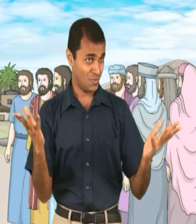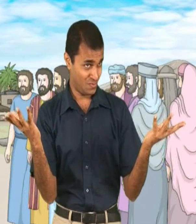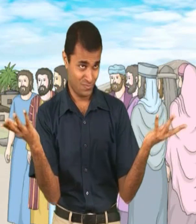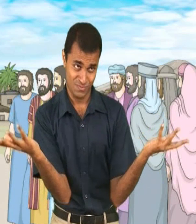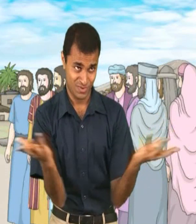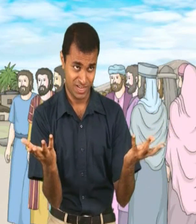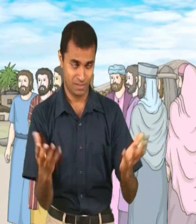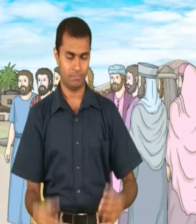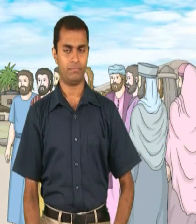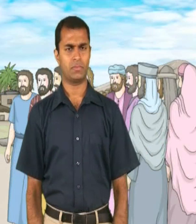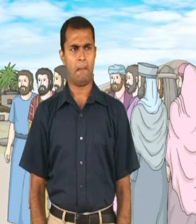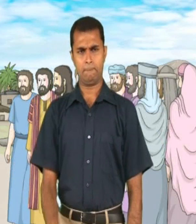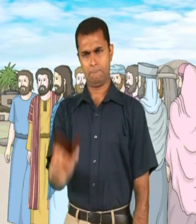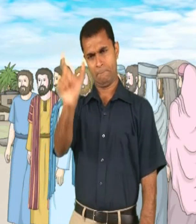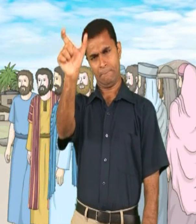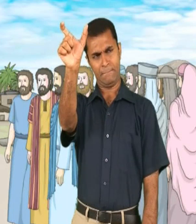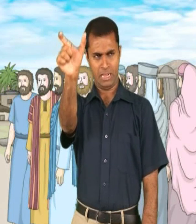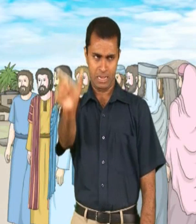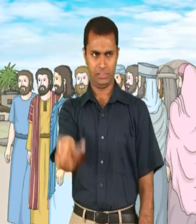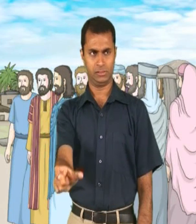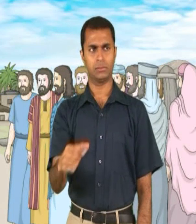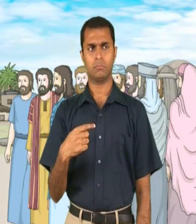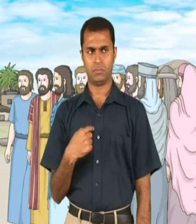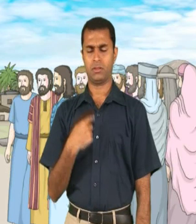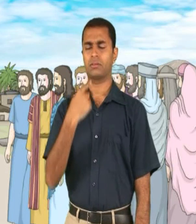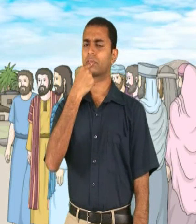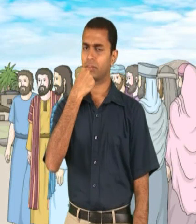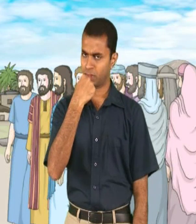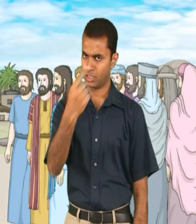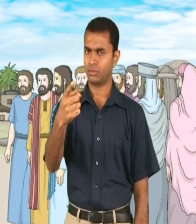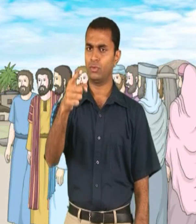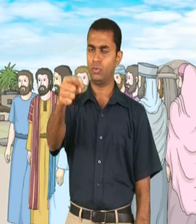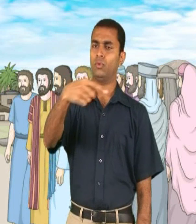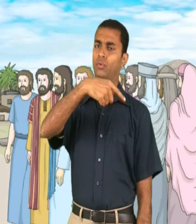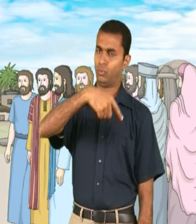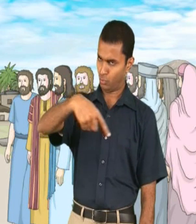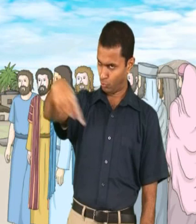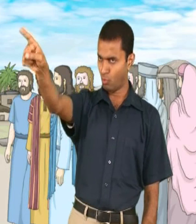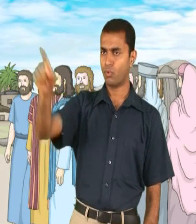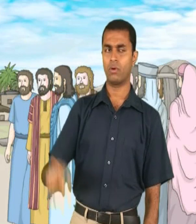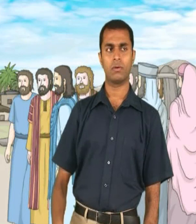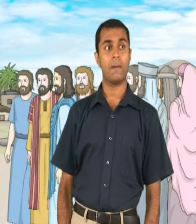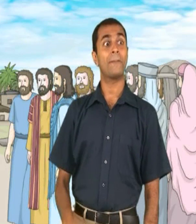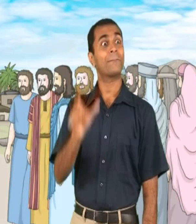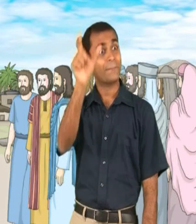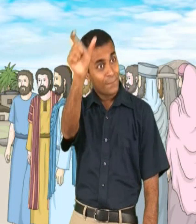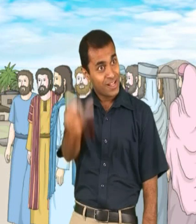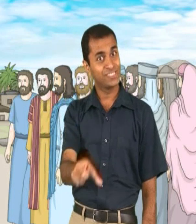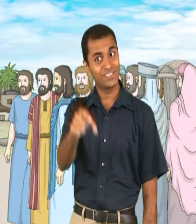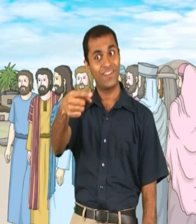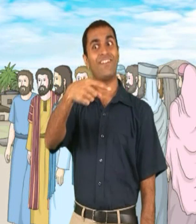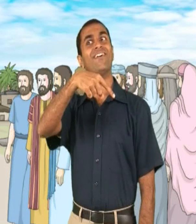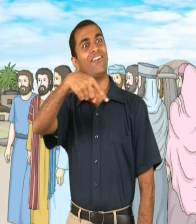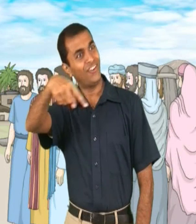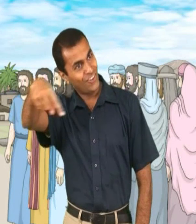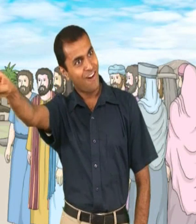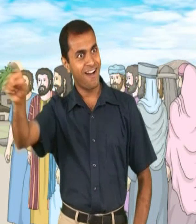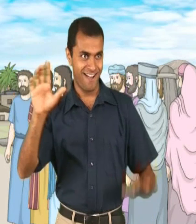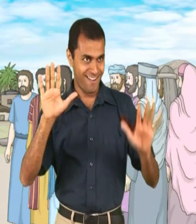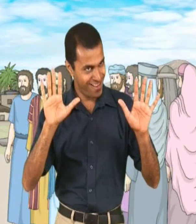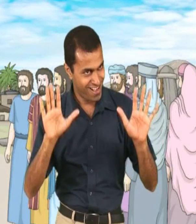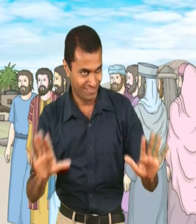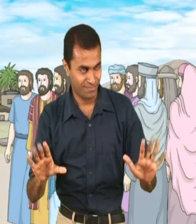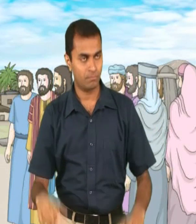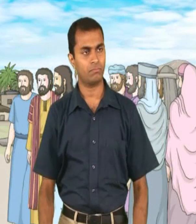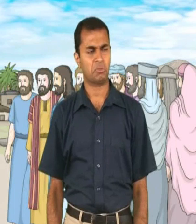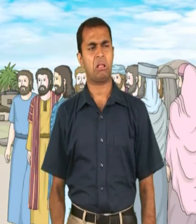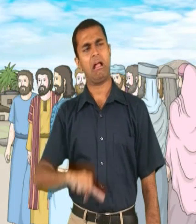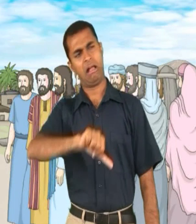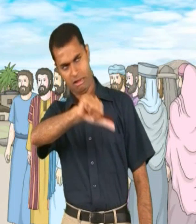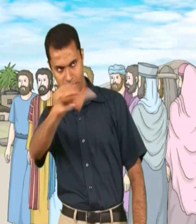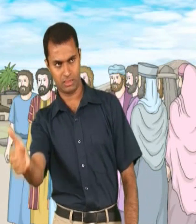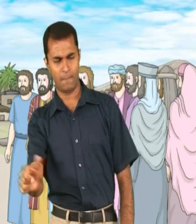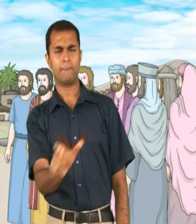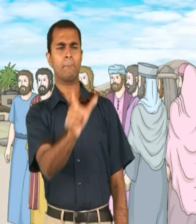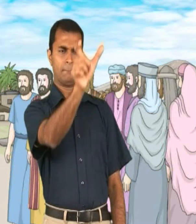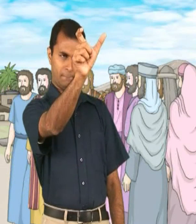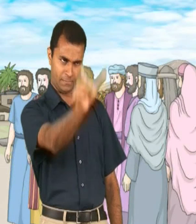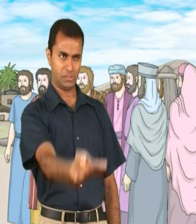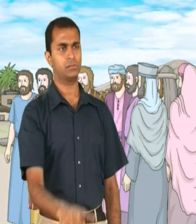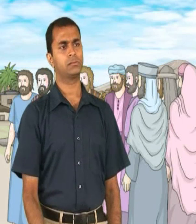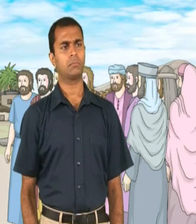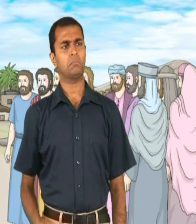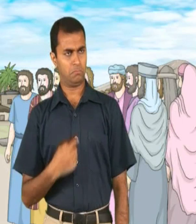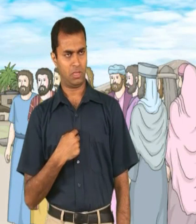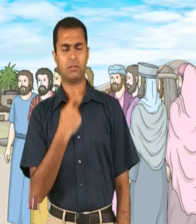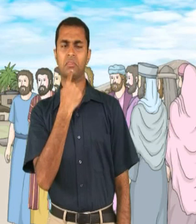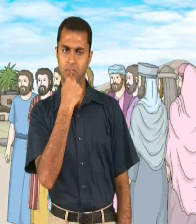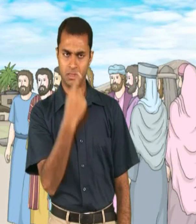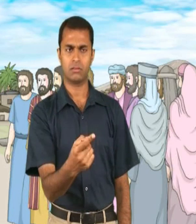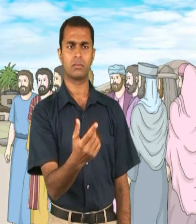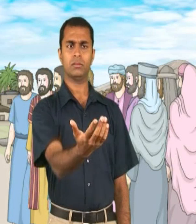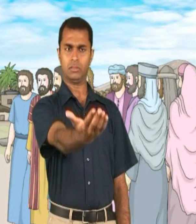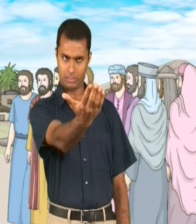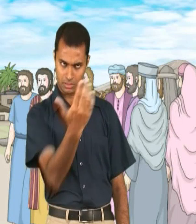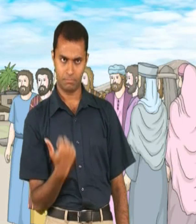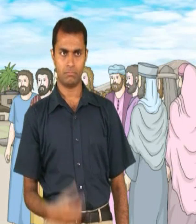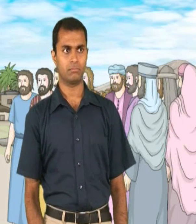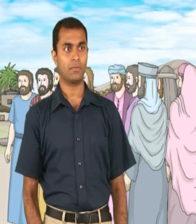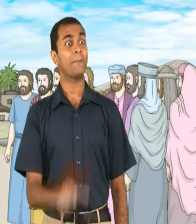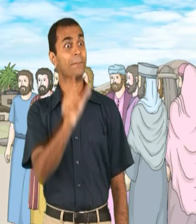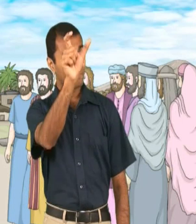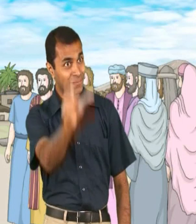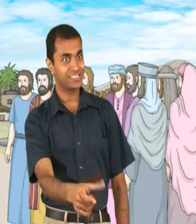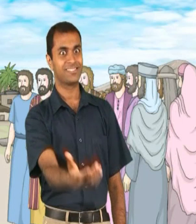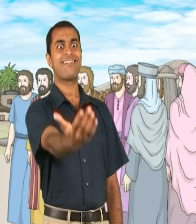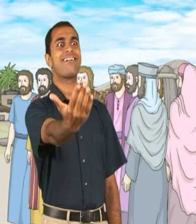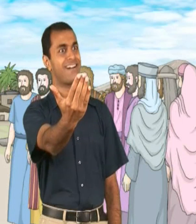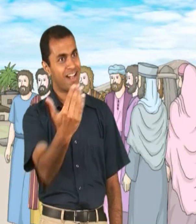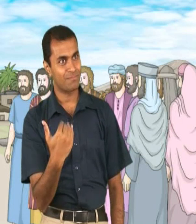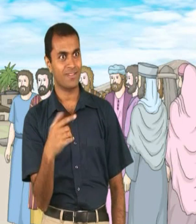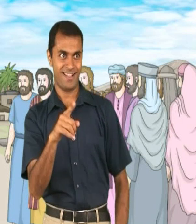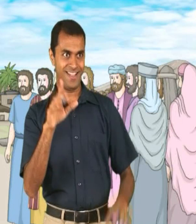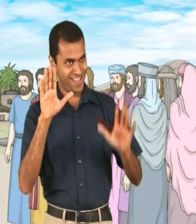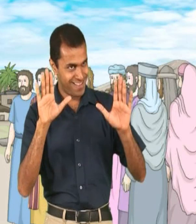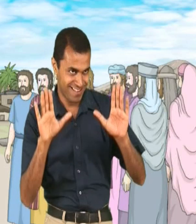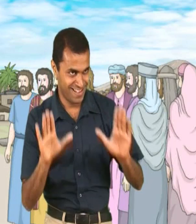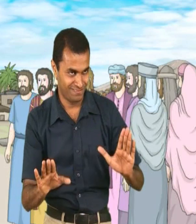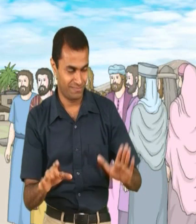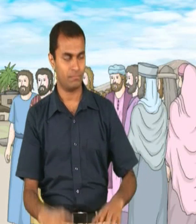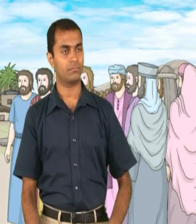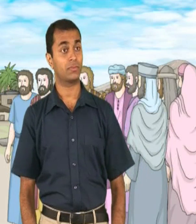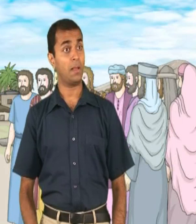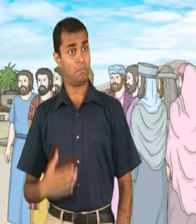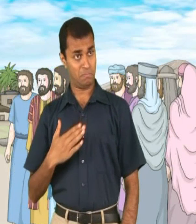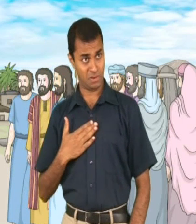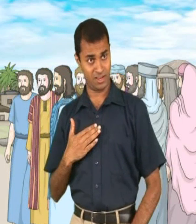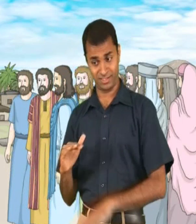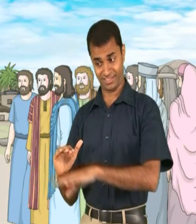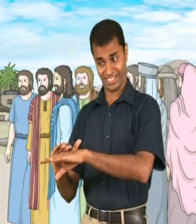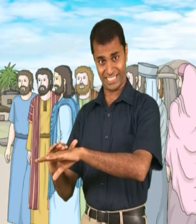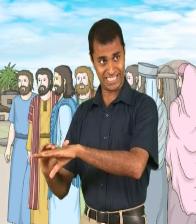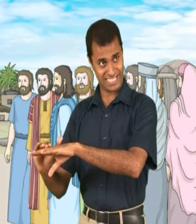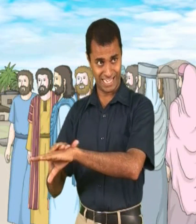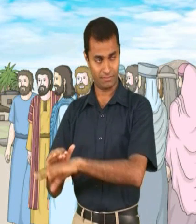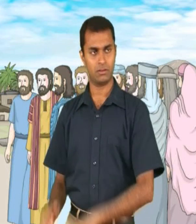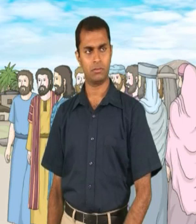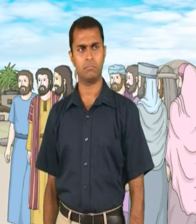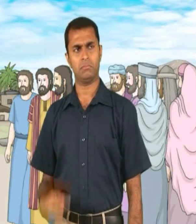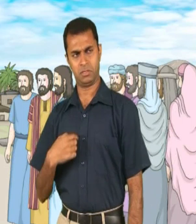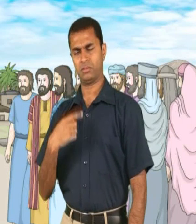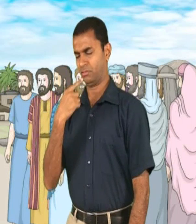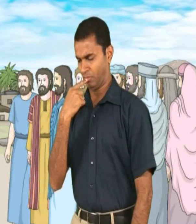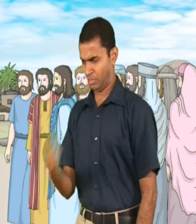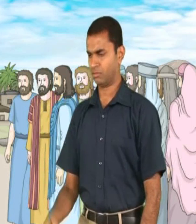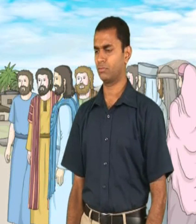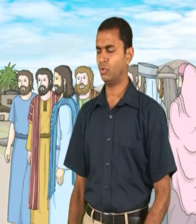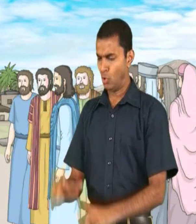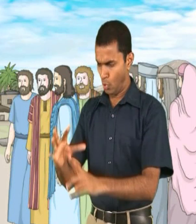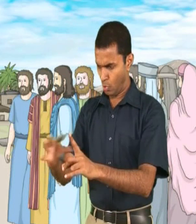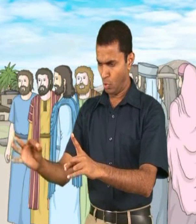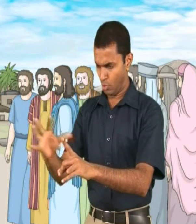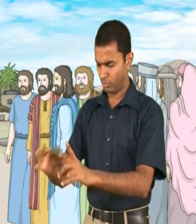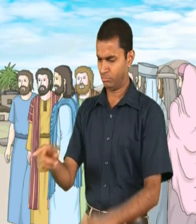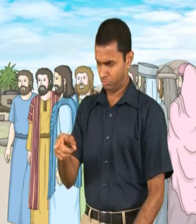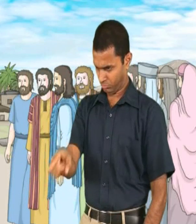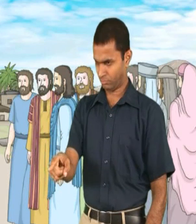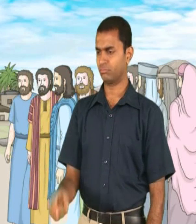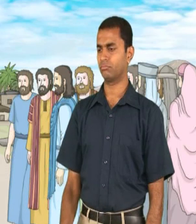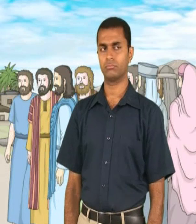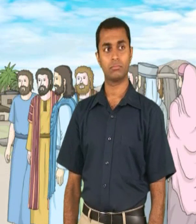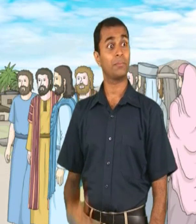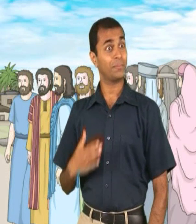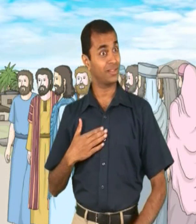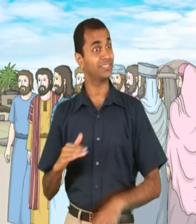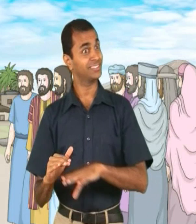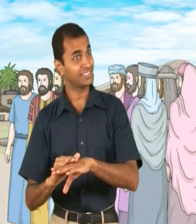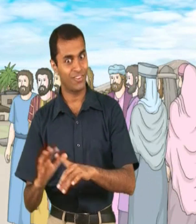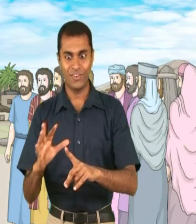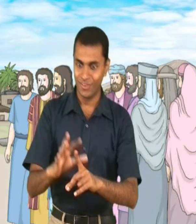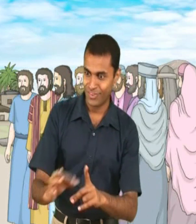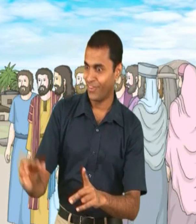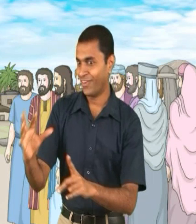For I myself am a man under authority, with soldiers under me.